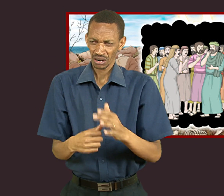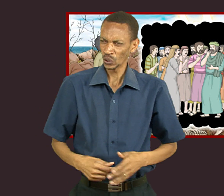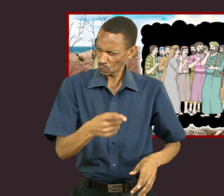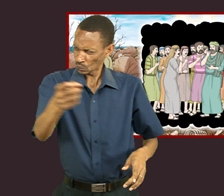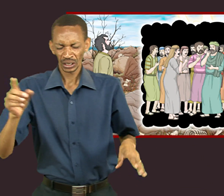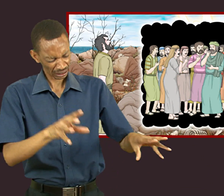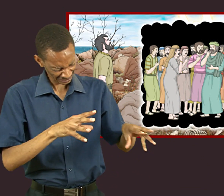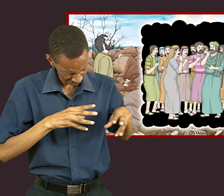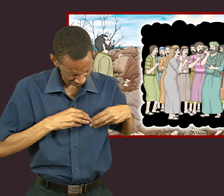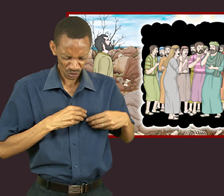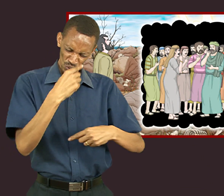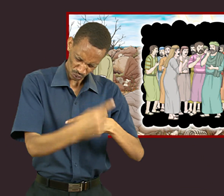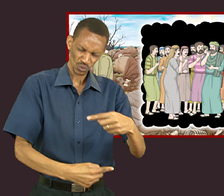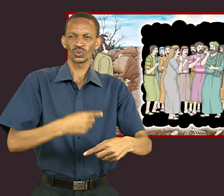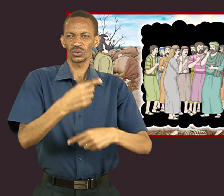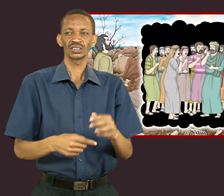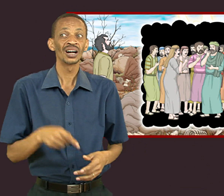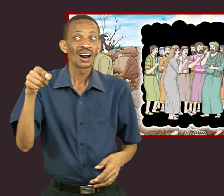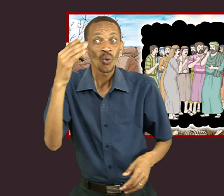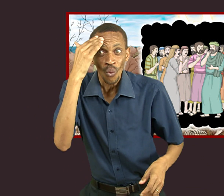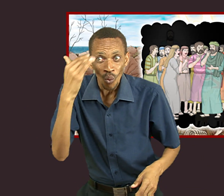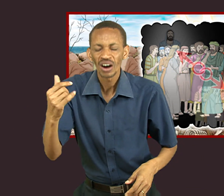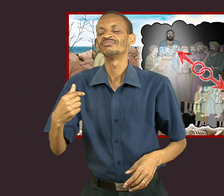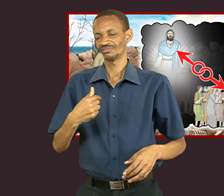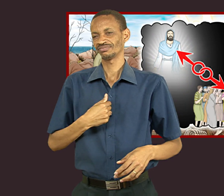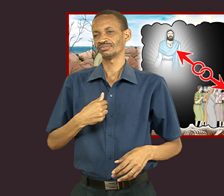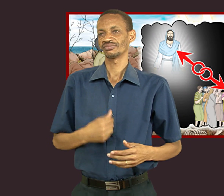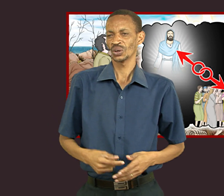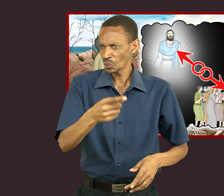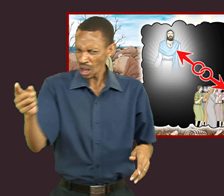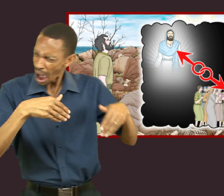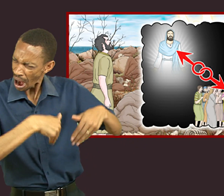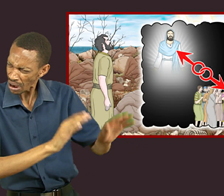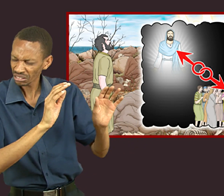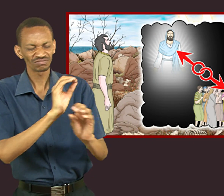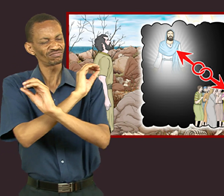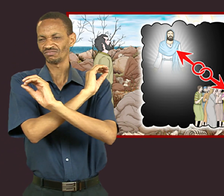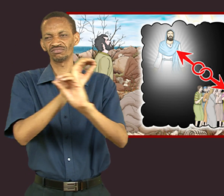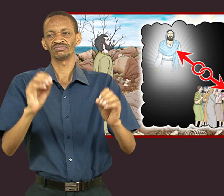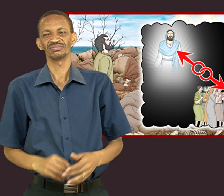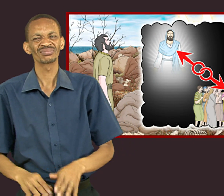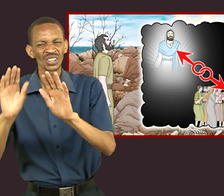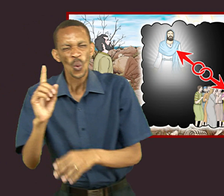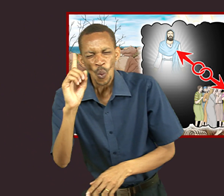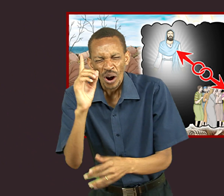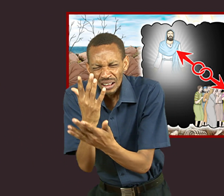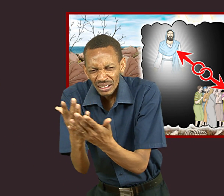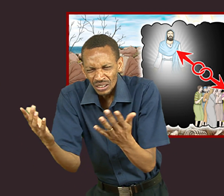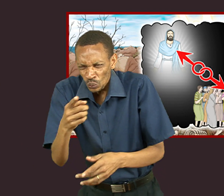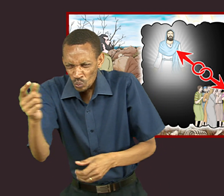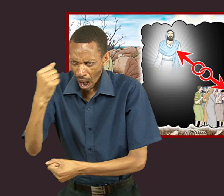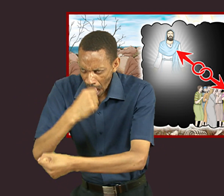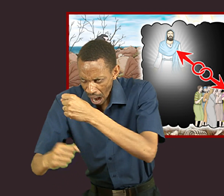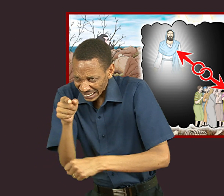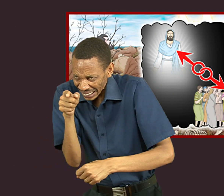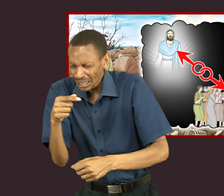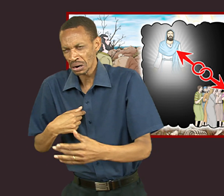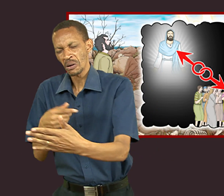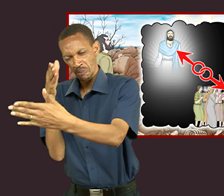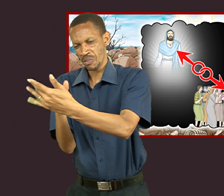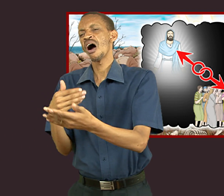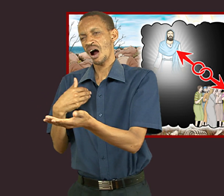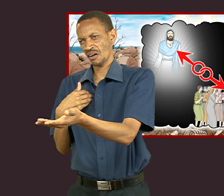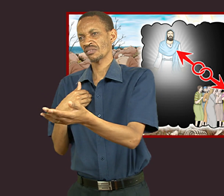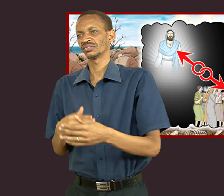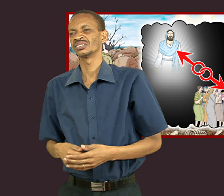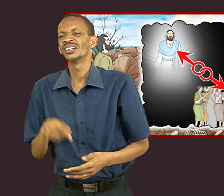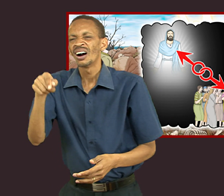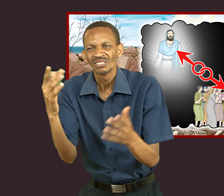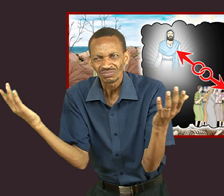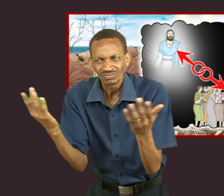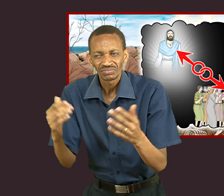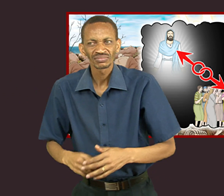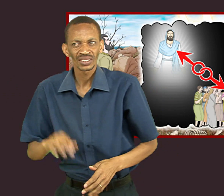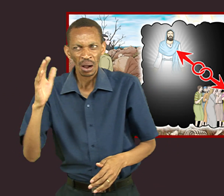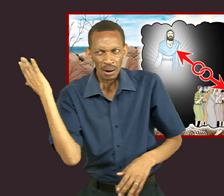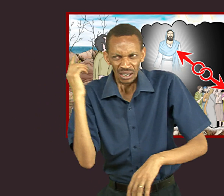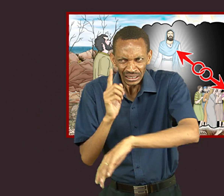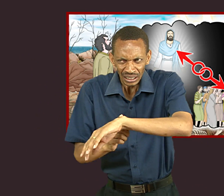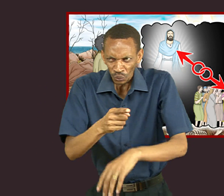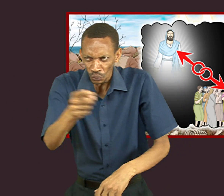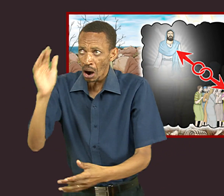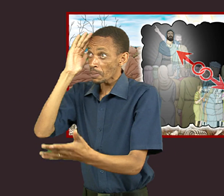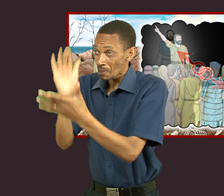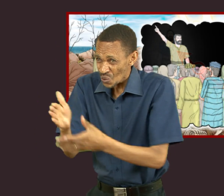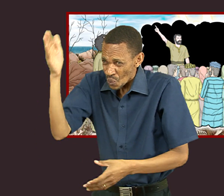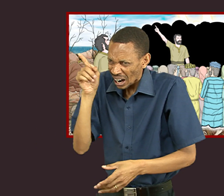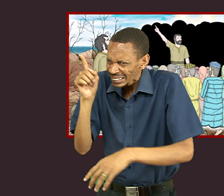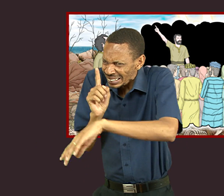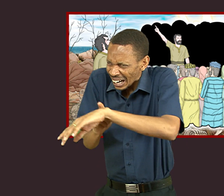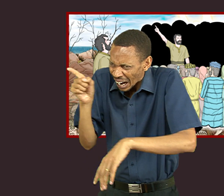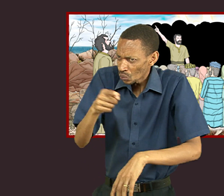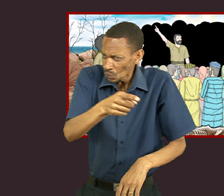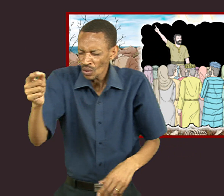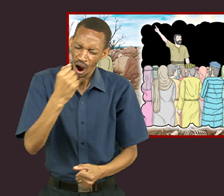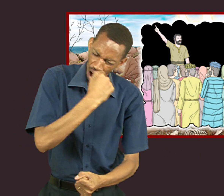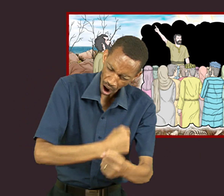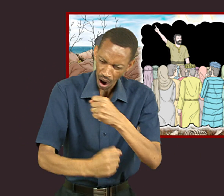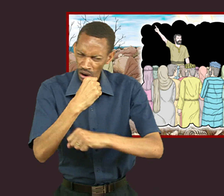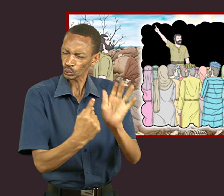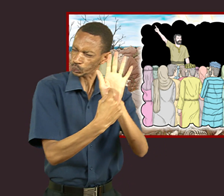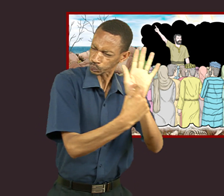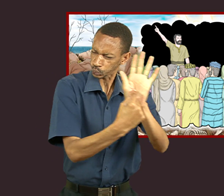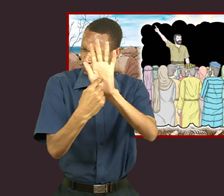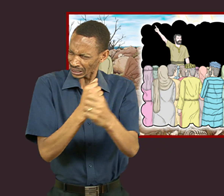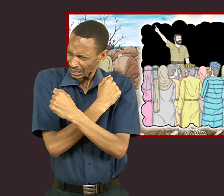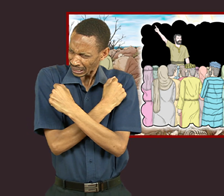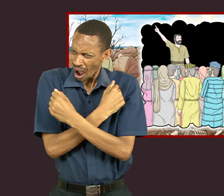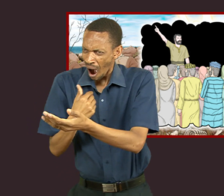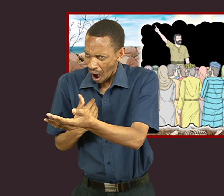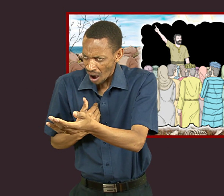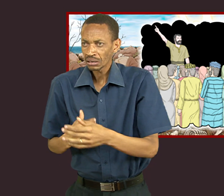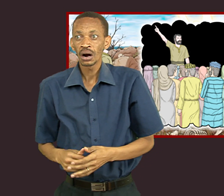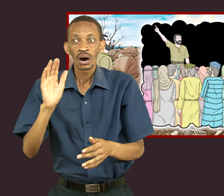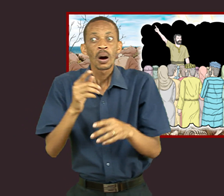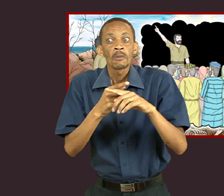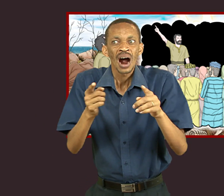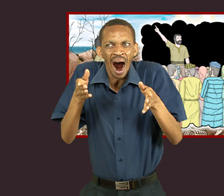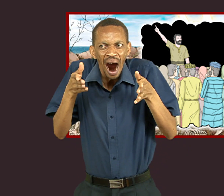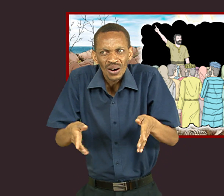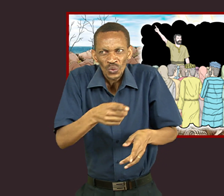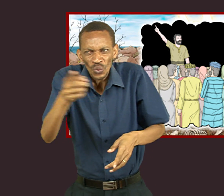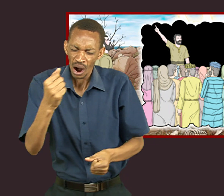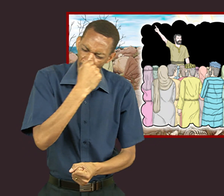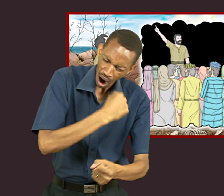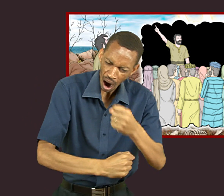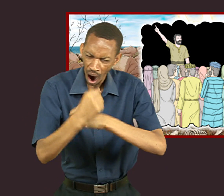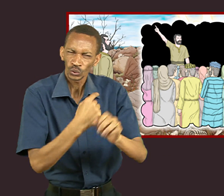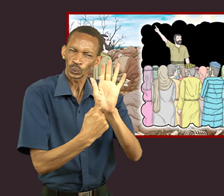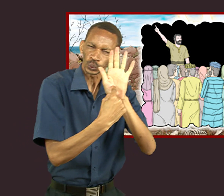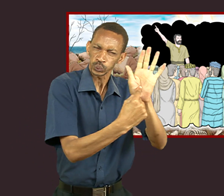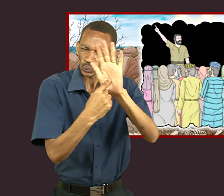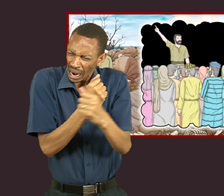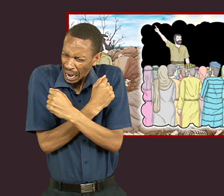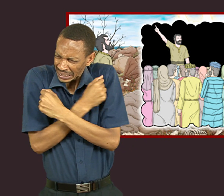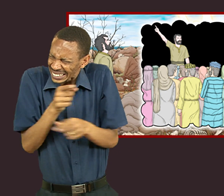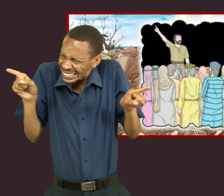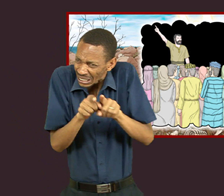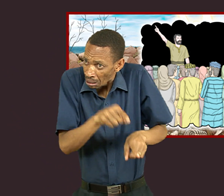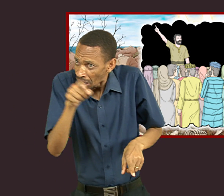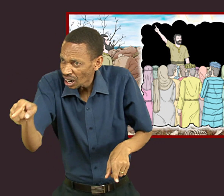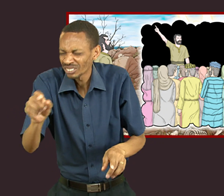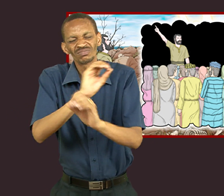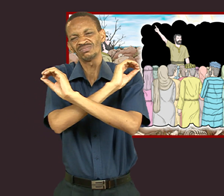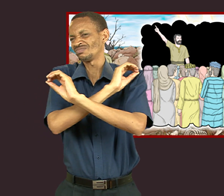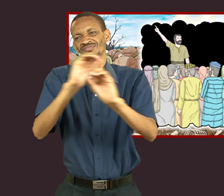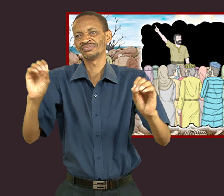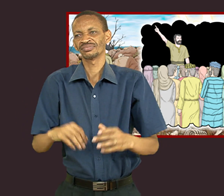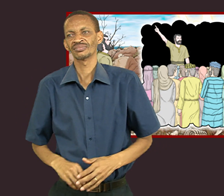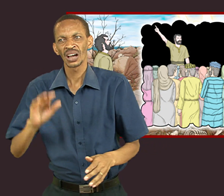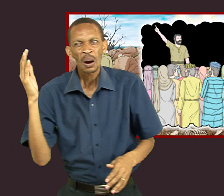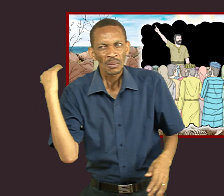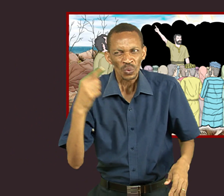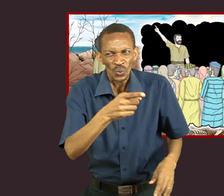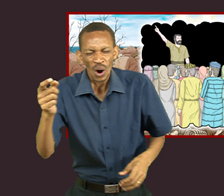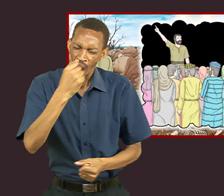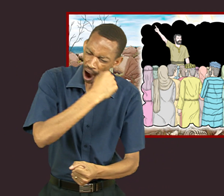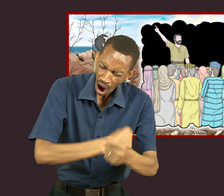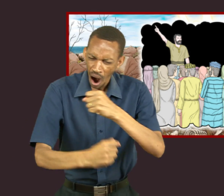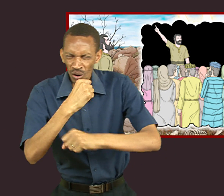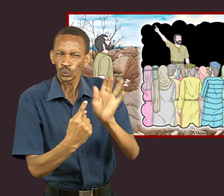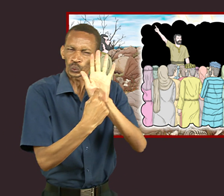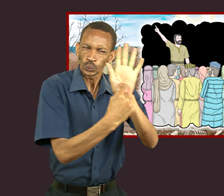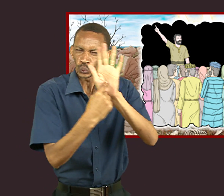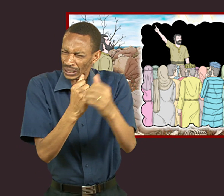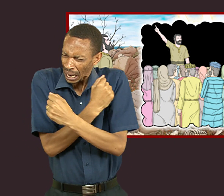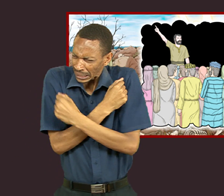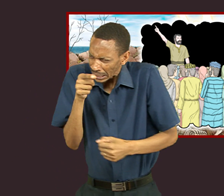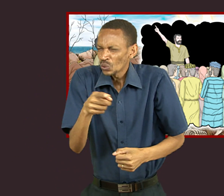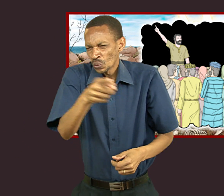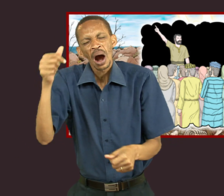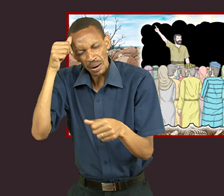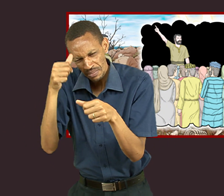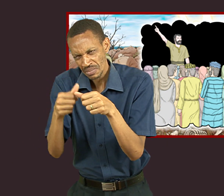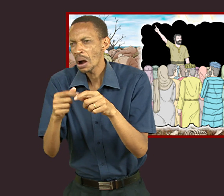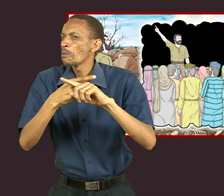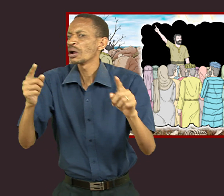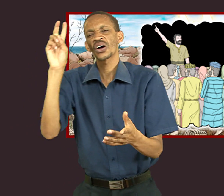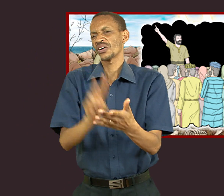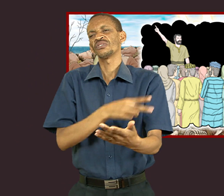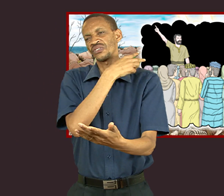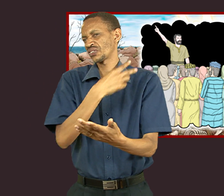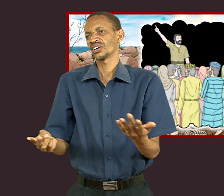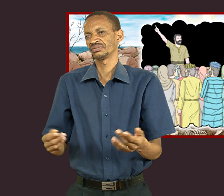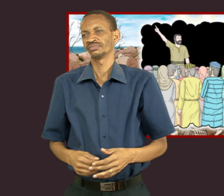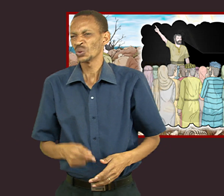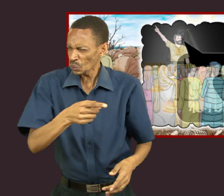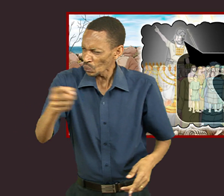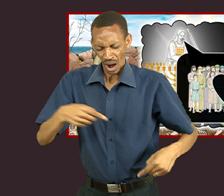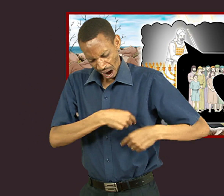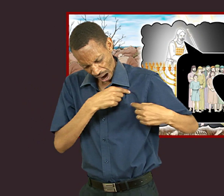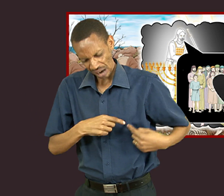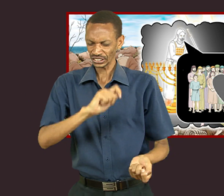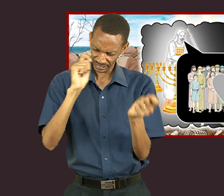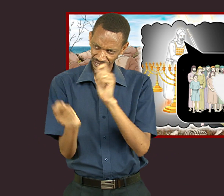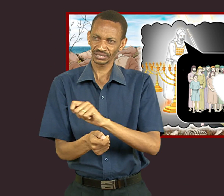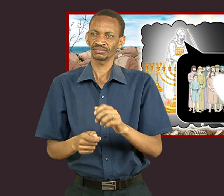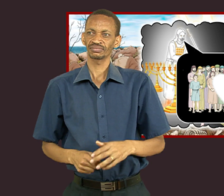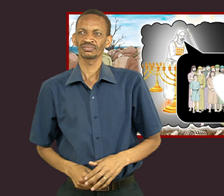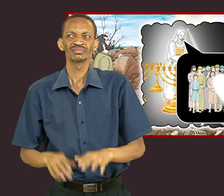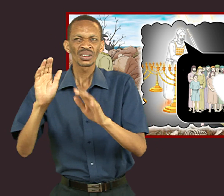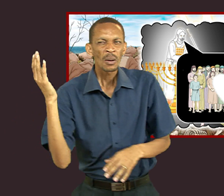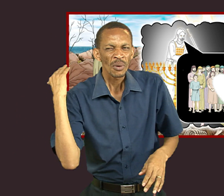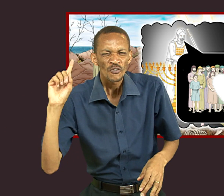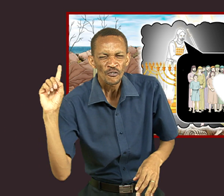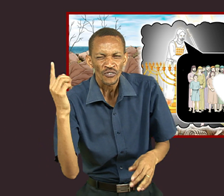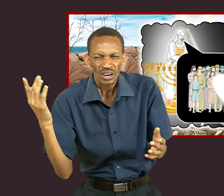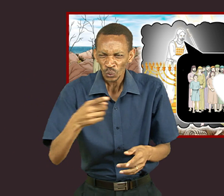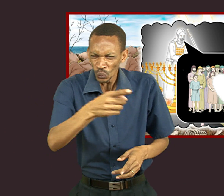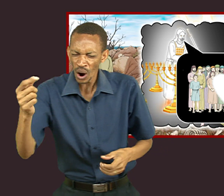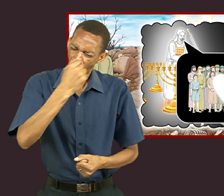Without growing weary, you have persevered and endured many things for the sake of My name. But I have this against you: You have abandoned your first love.